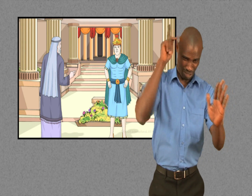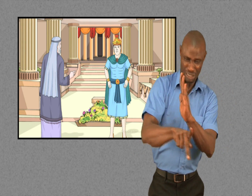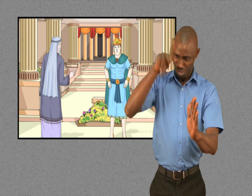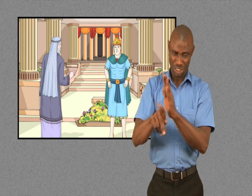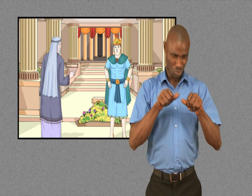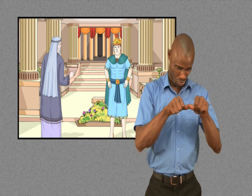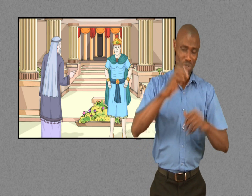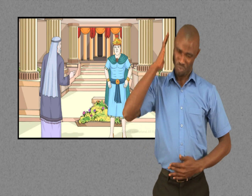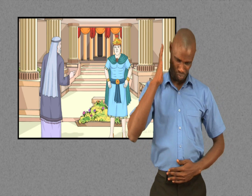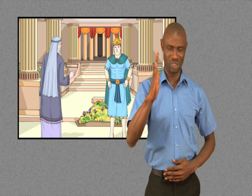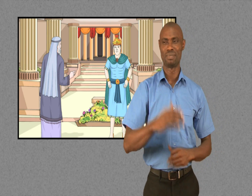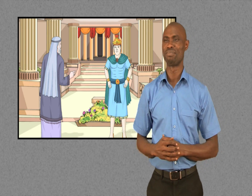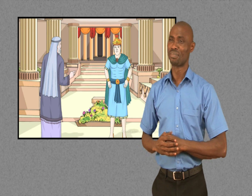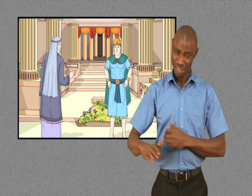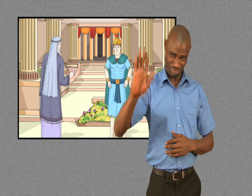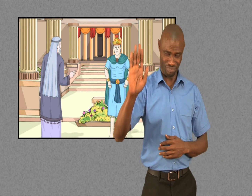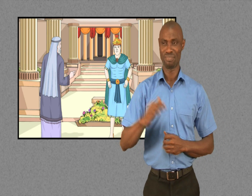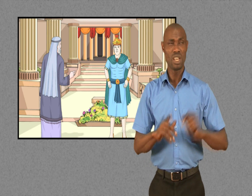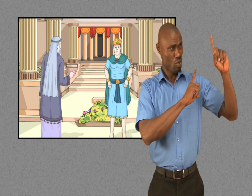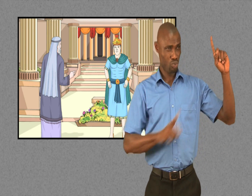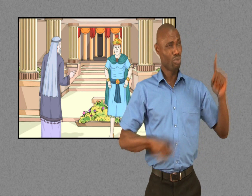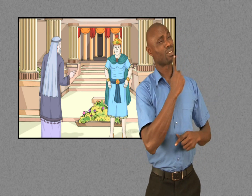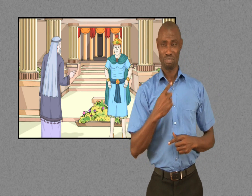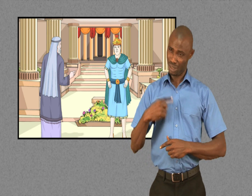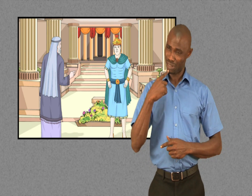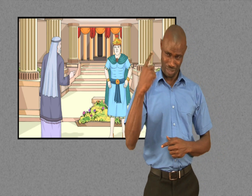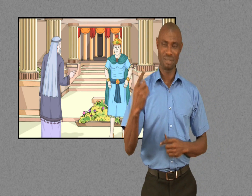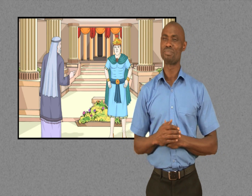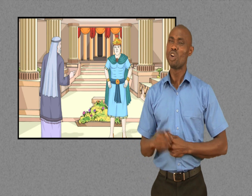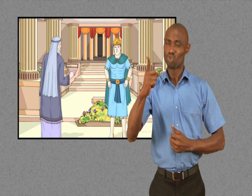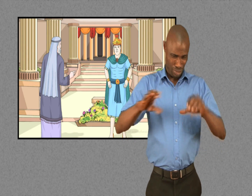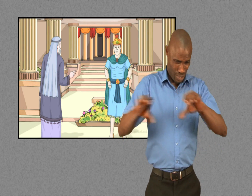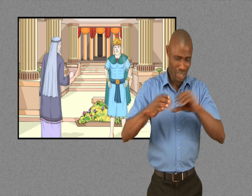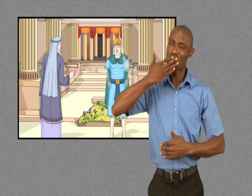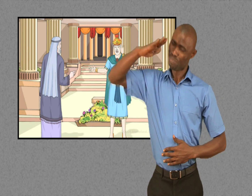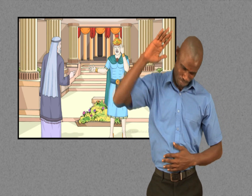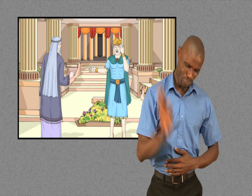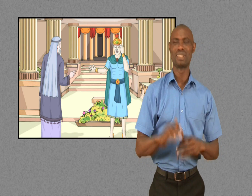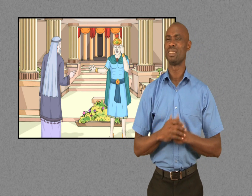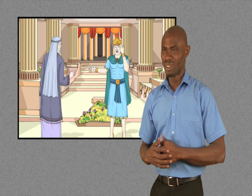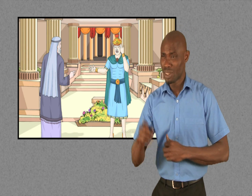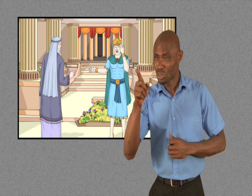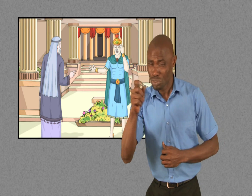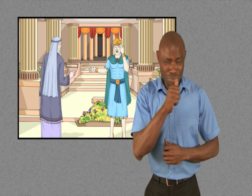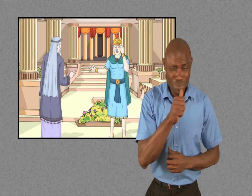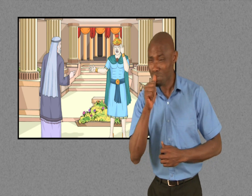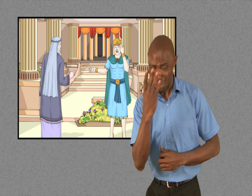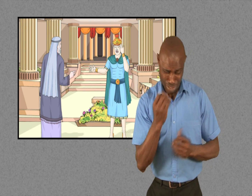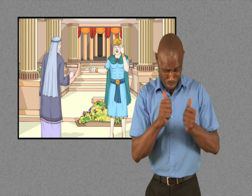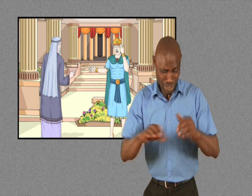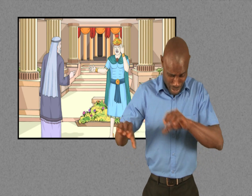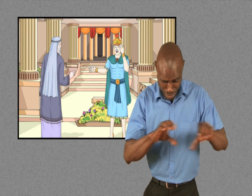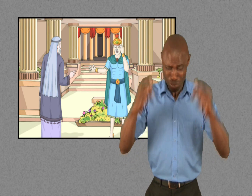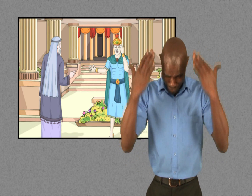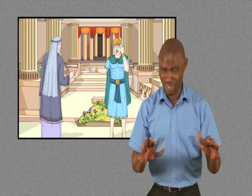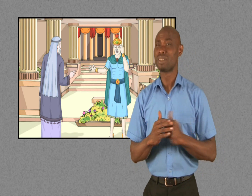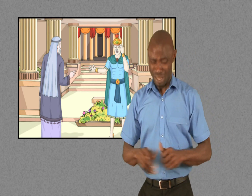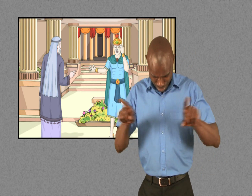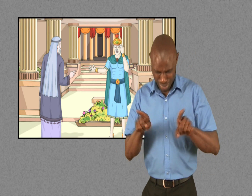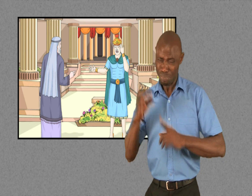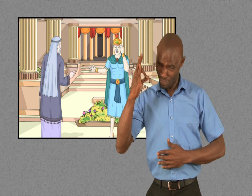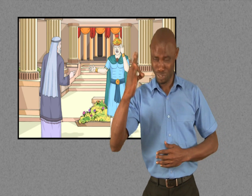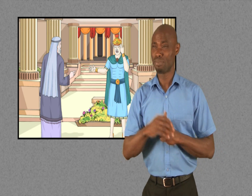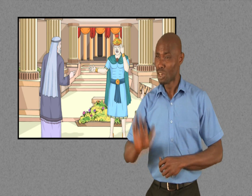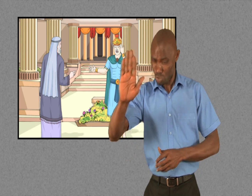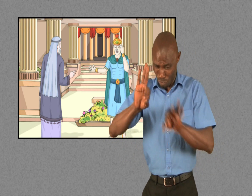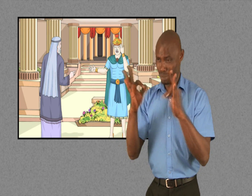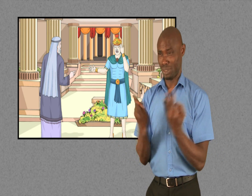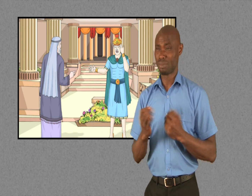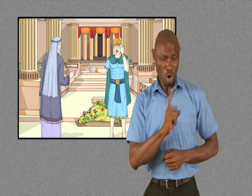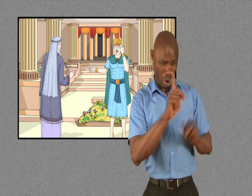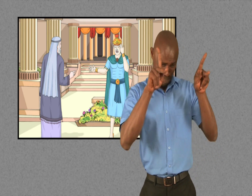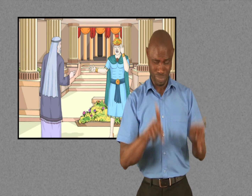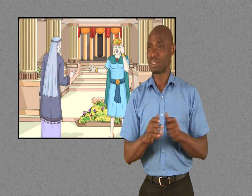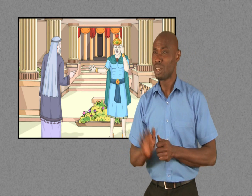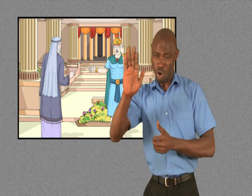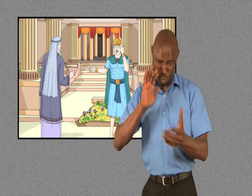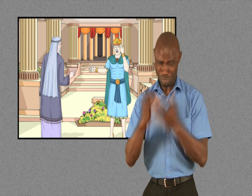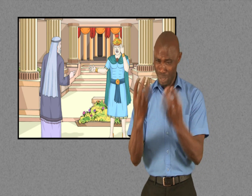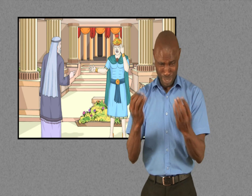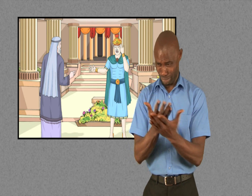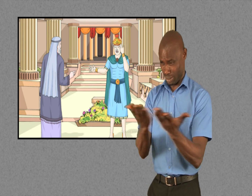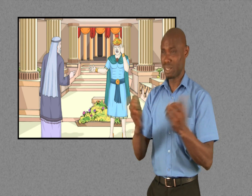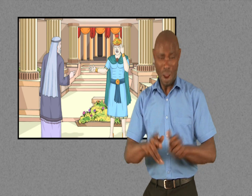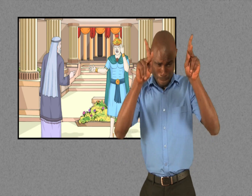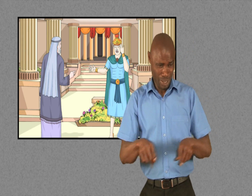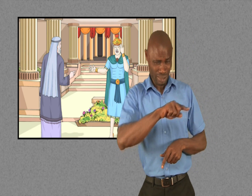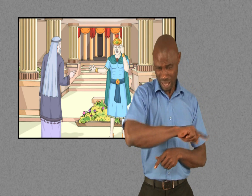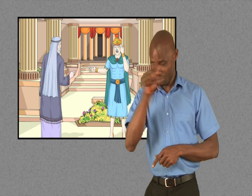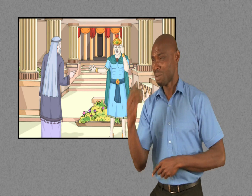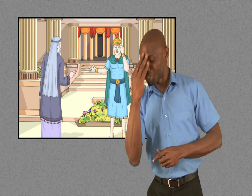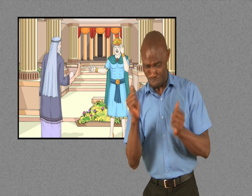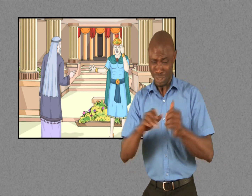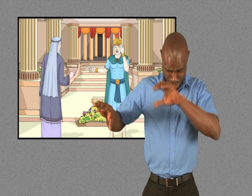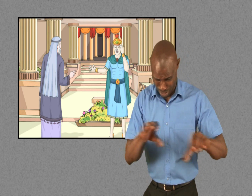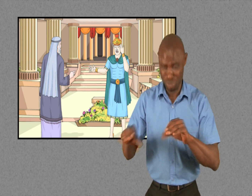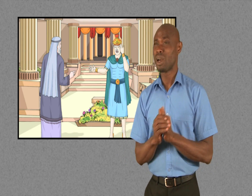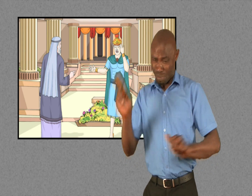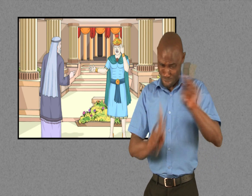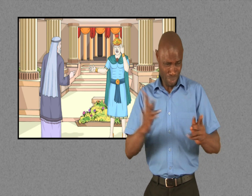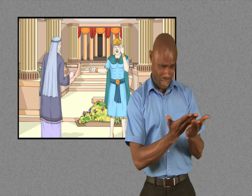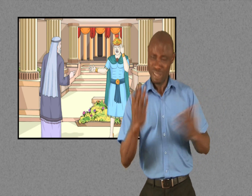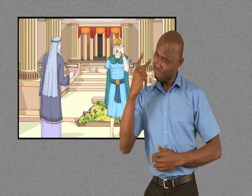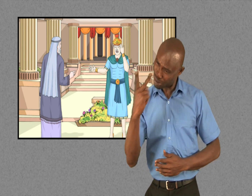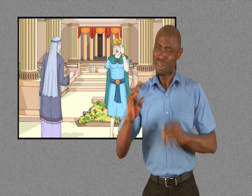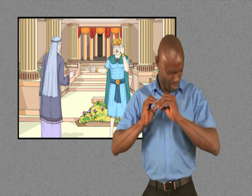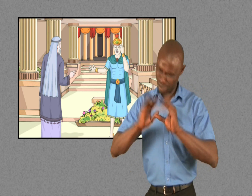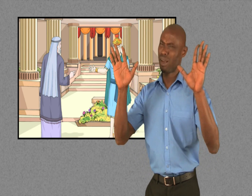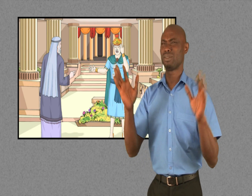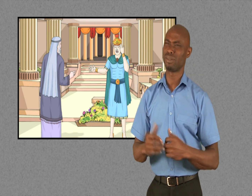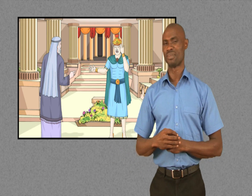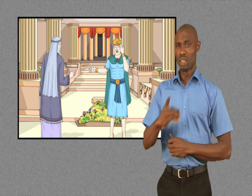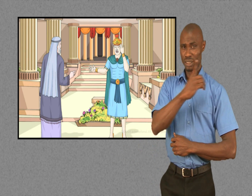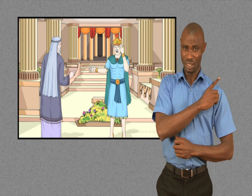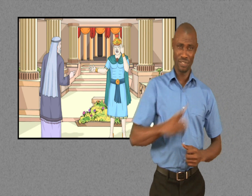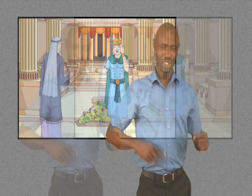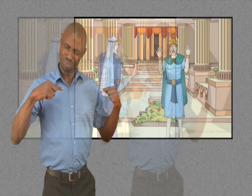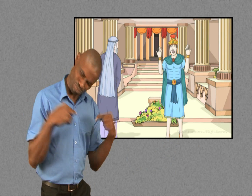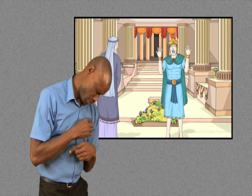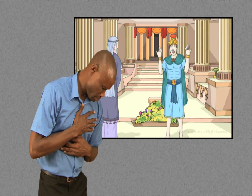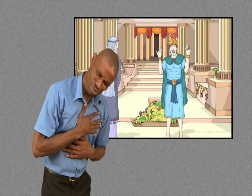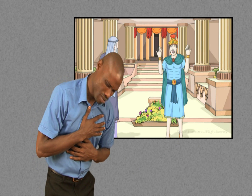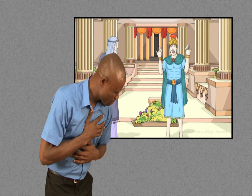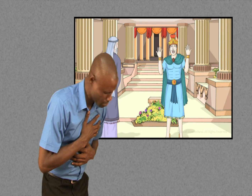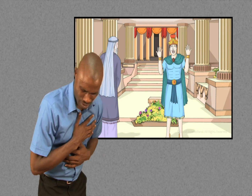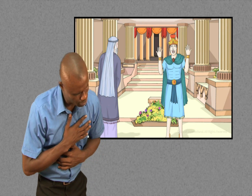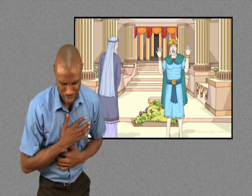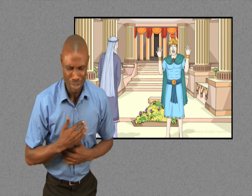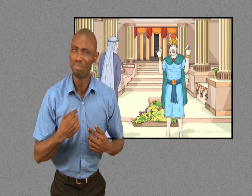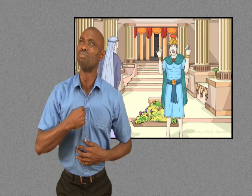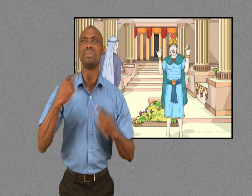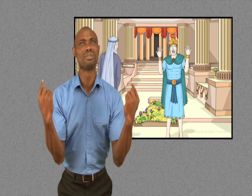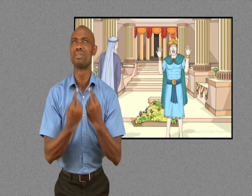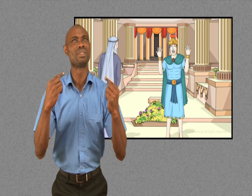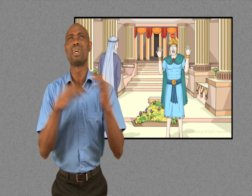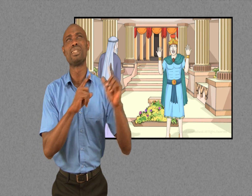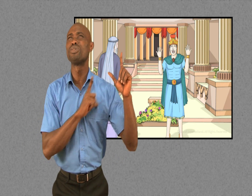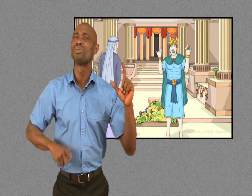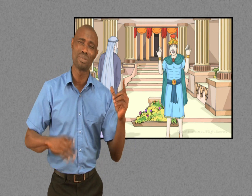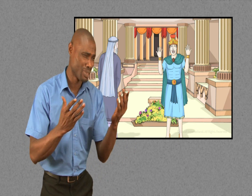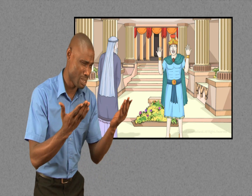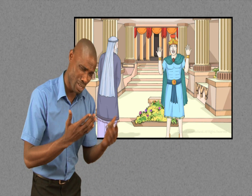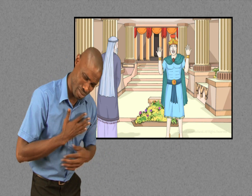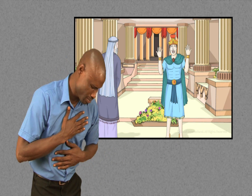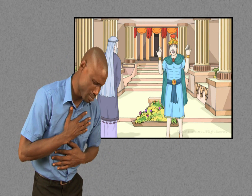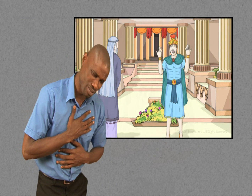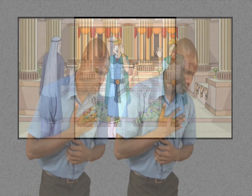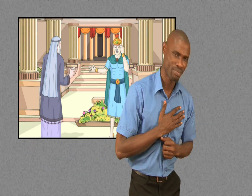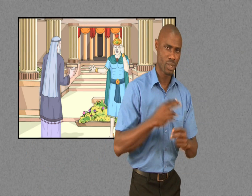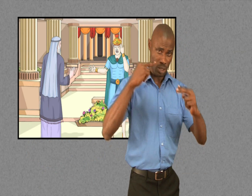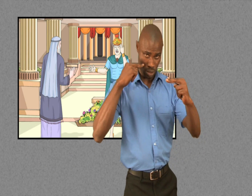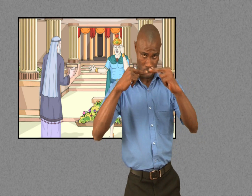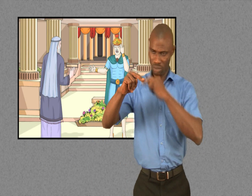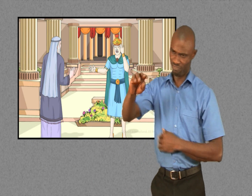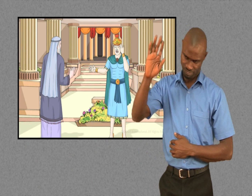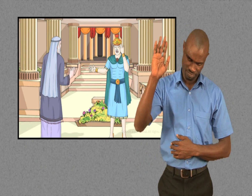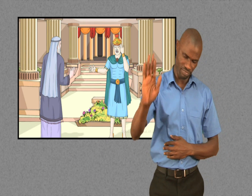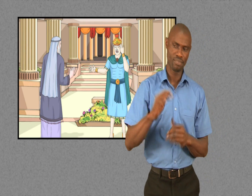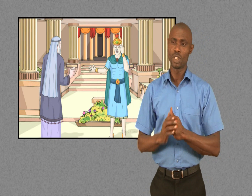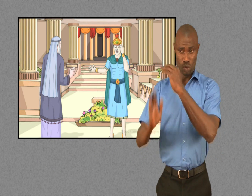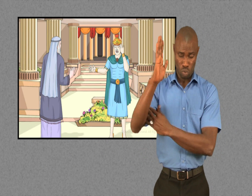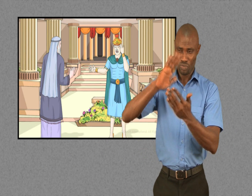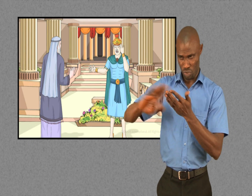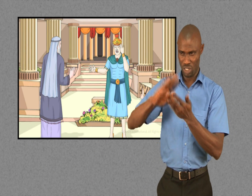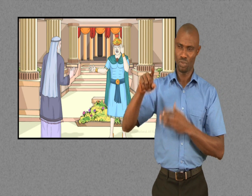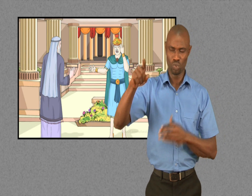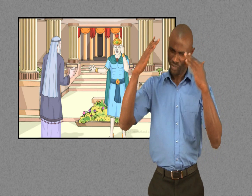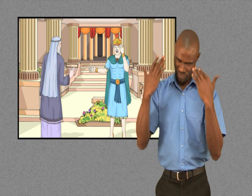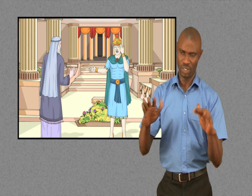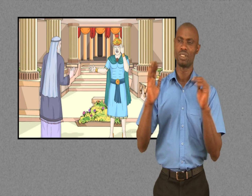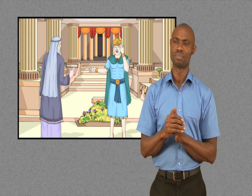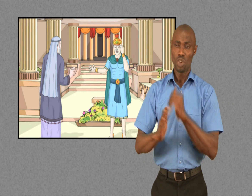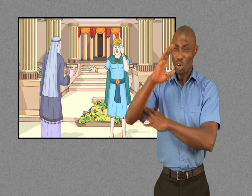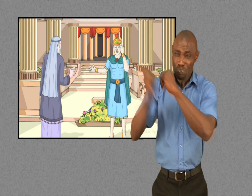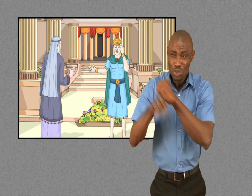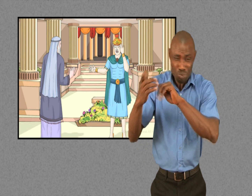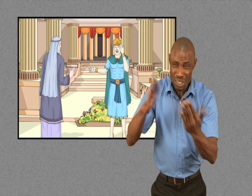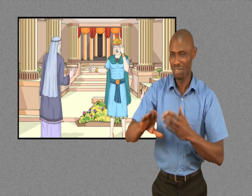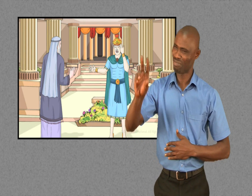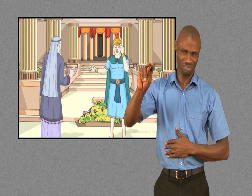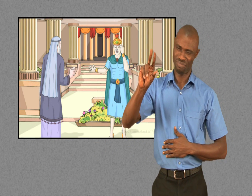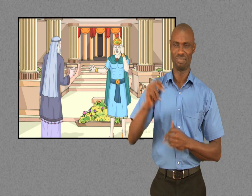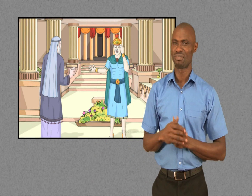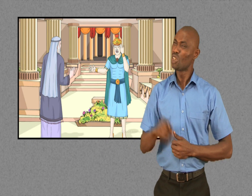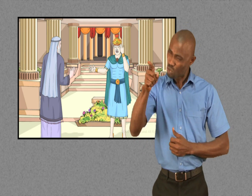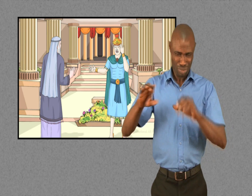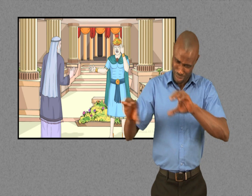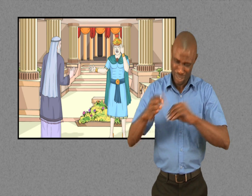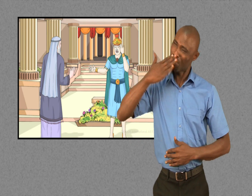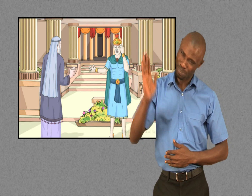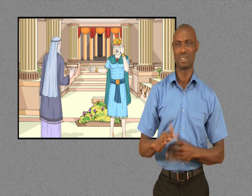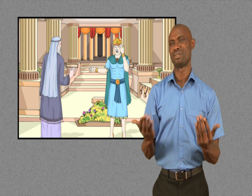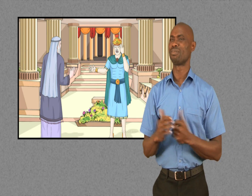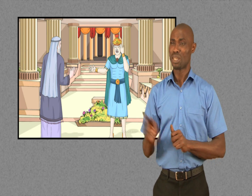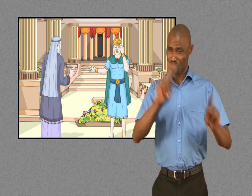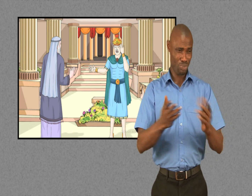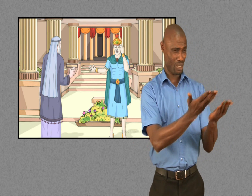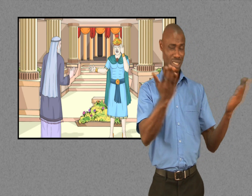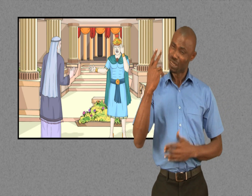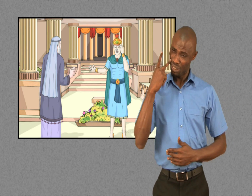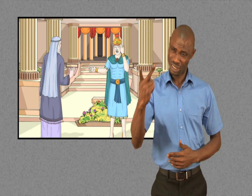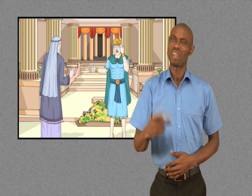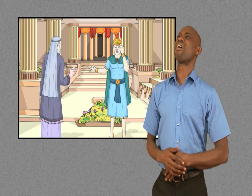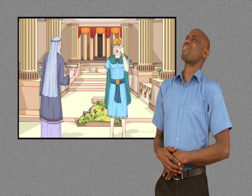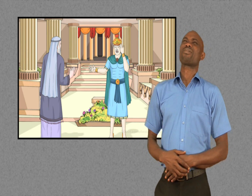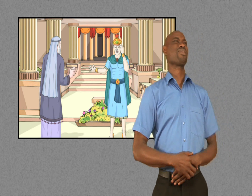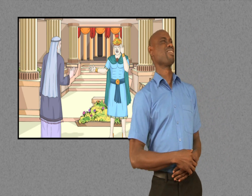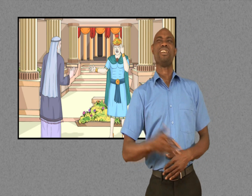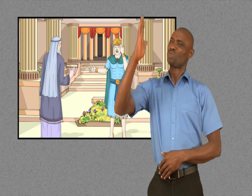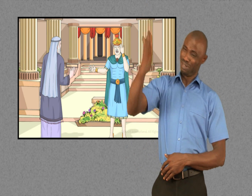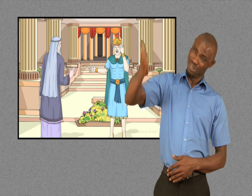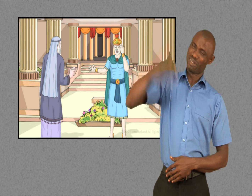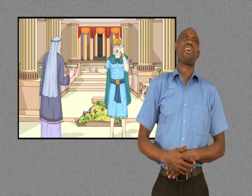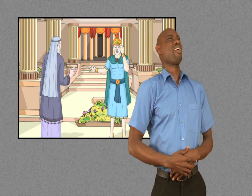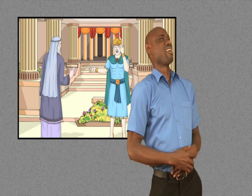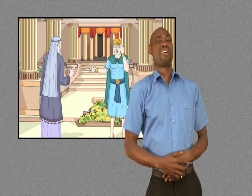This is what the LORD says: ‘I will raise up adversity against you from your own house. Before your very eyes I will take your wives and give them to another, and he will lie with them in broad daylight. You have acted in secret, but I will do this thing in broad daylight before all Israel.’” Then David said to Nathan, “I have sinned against the LORD.”